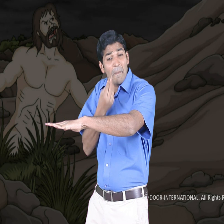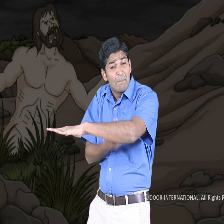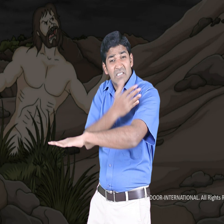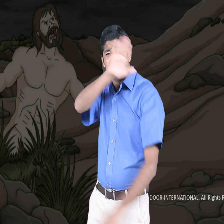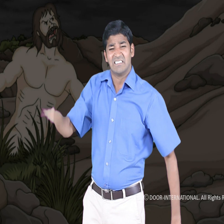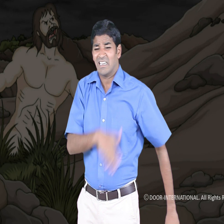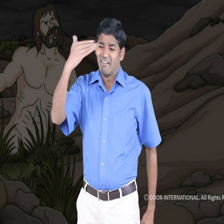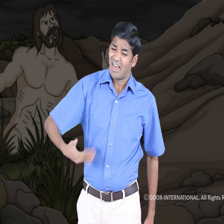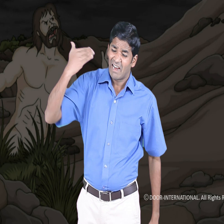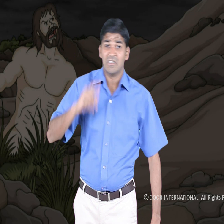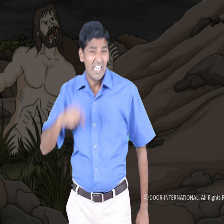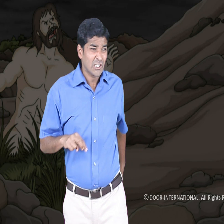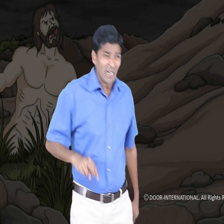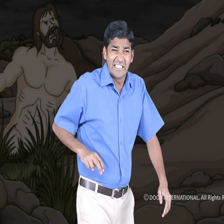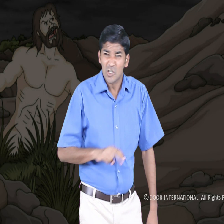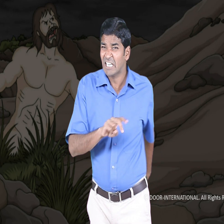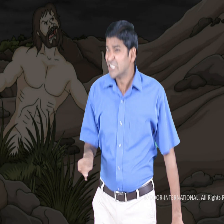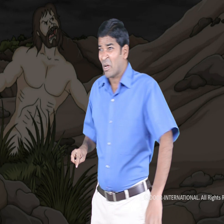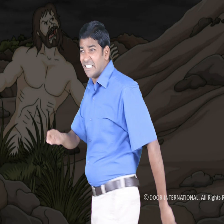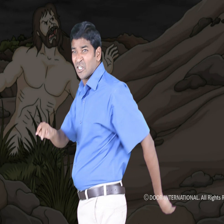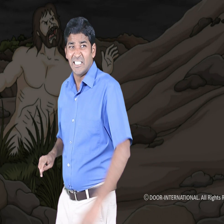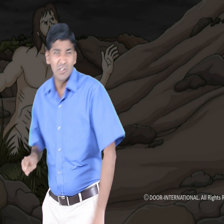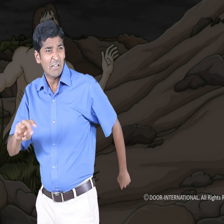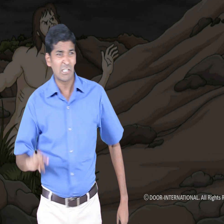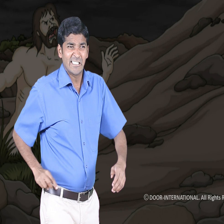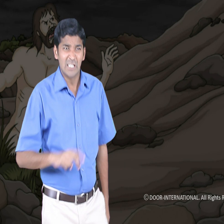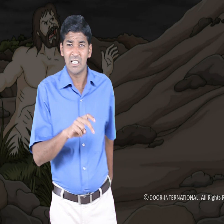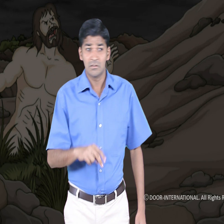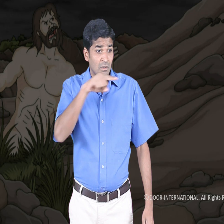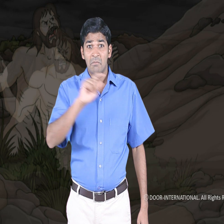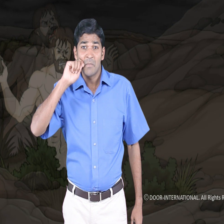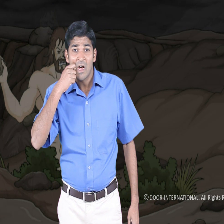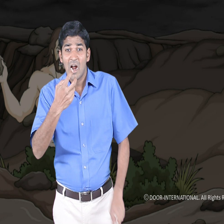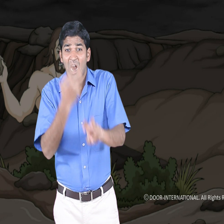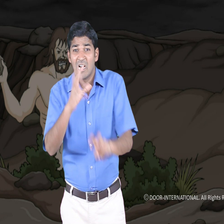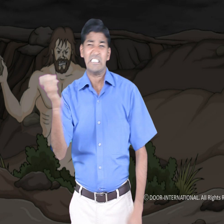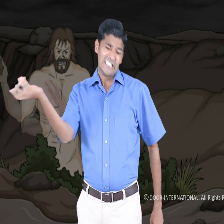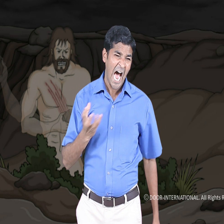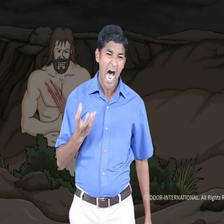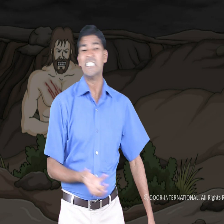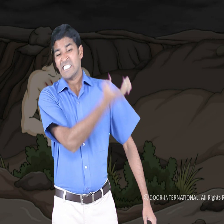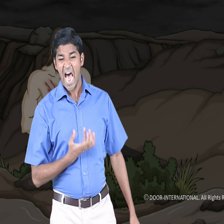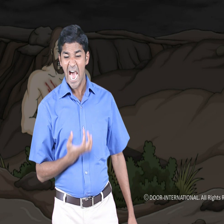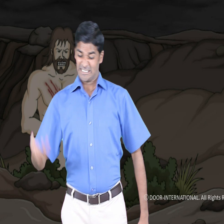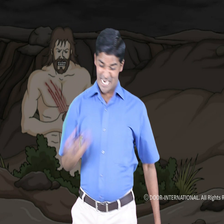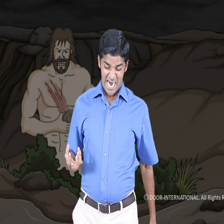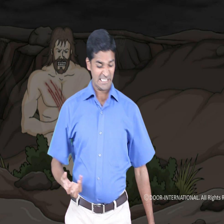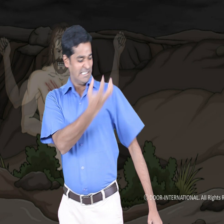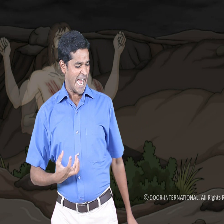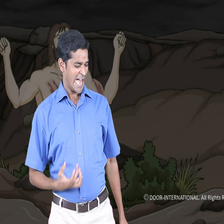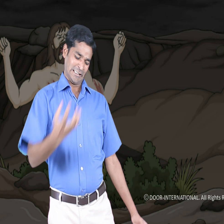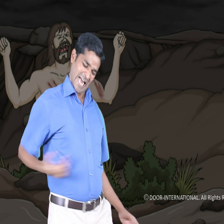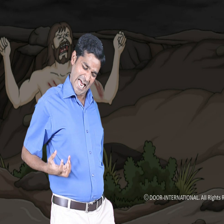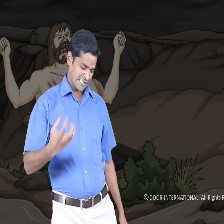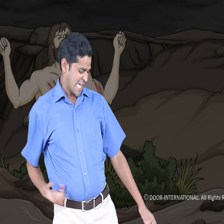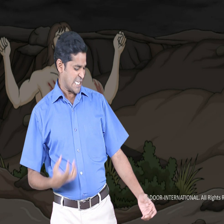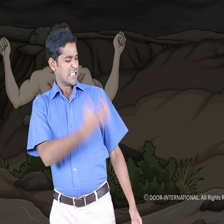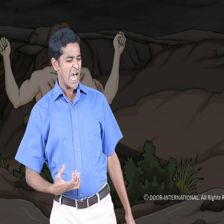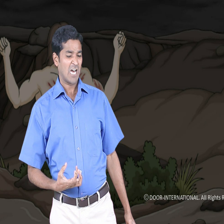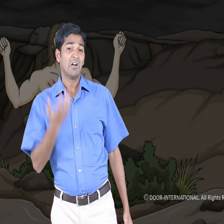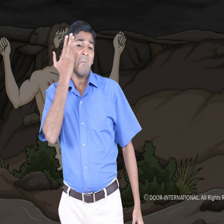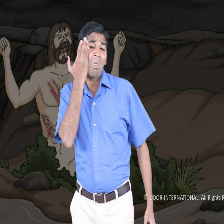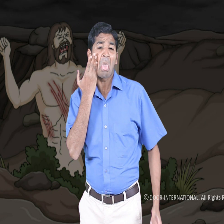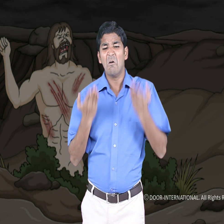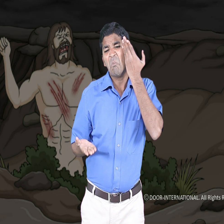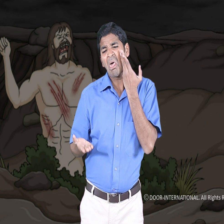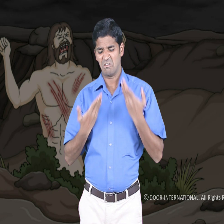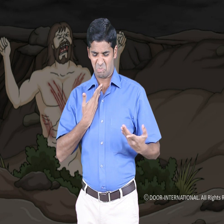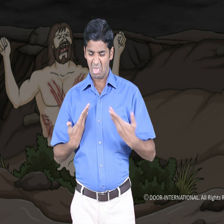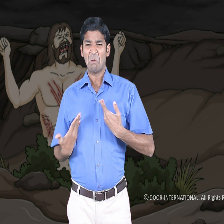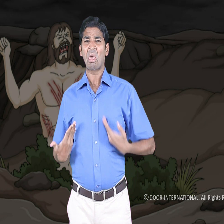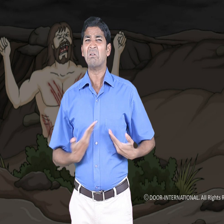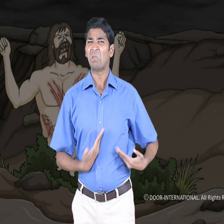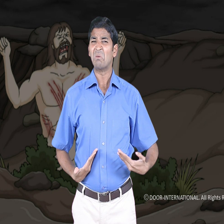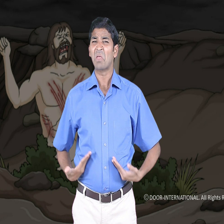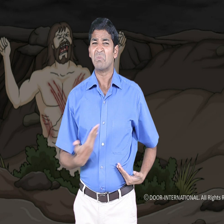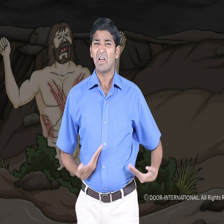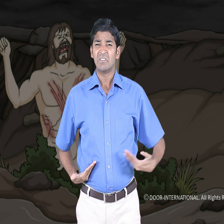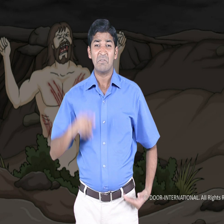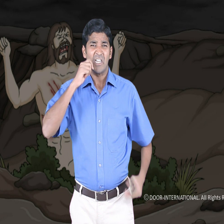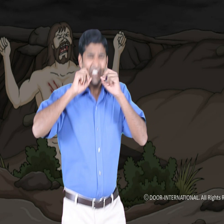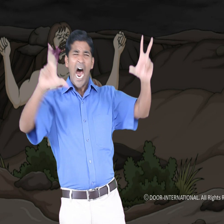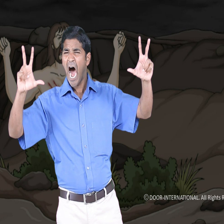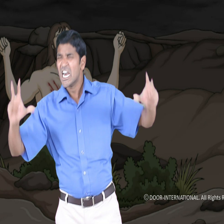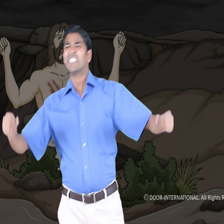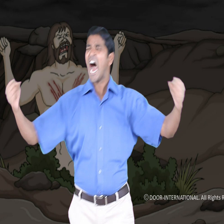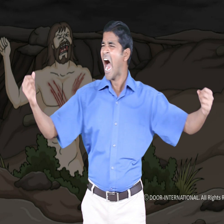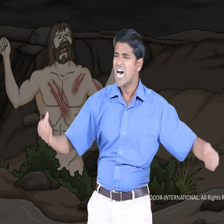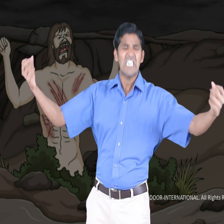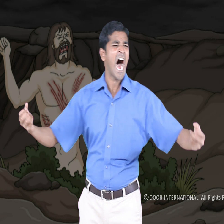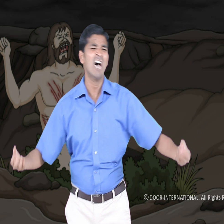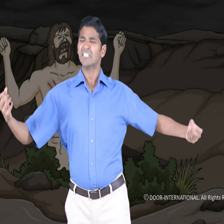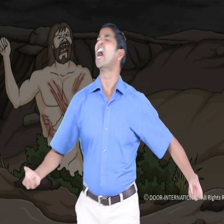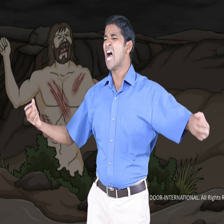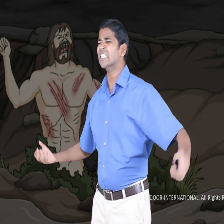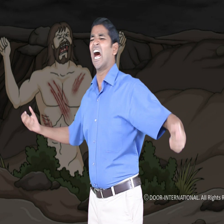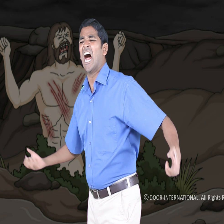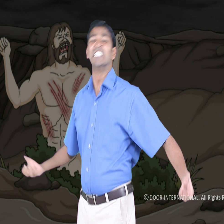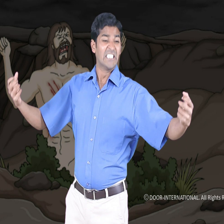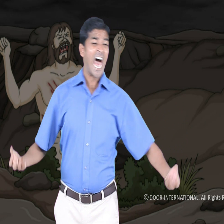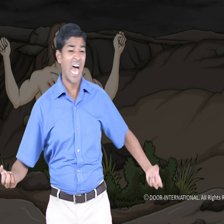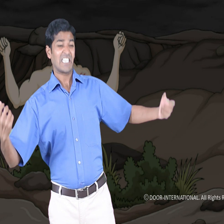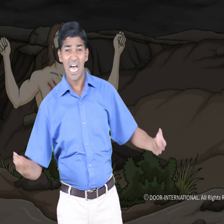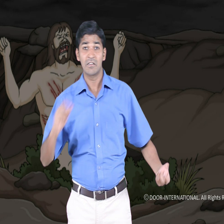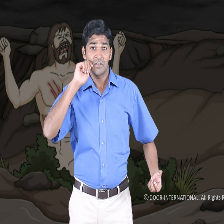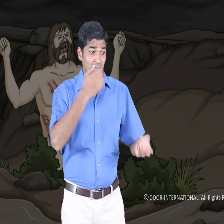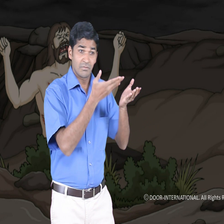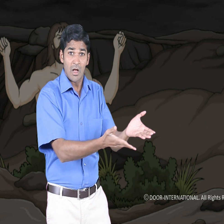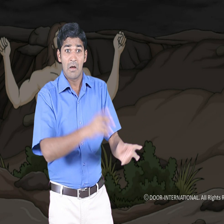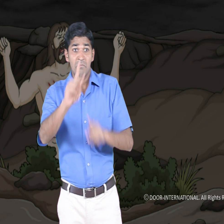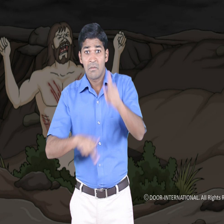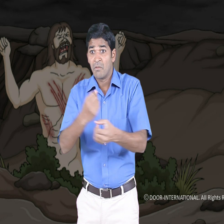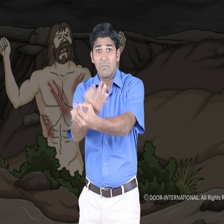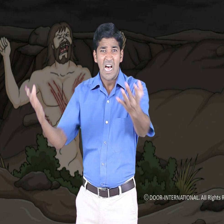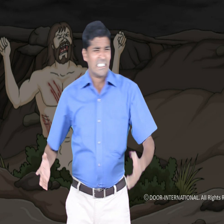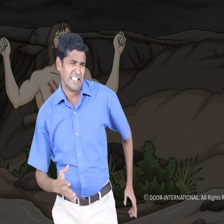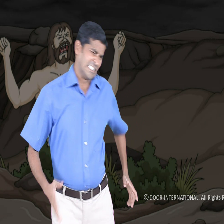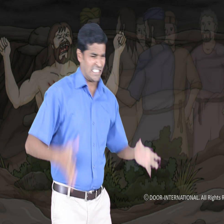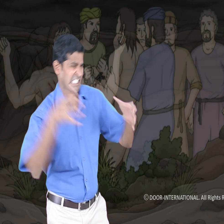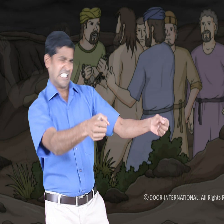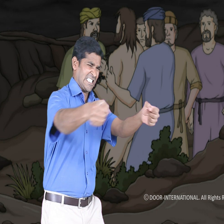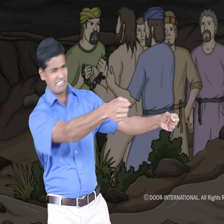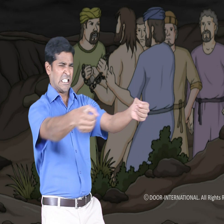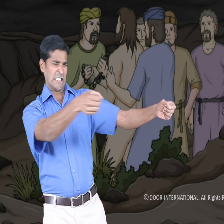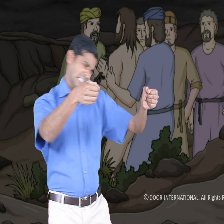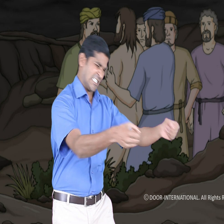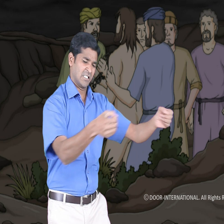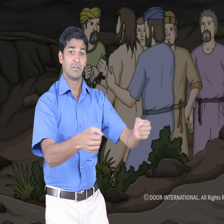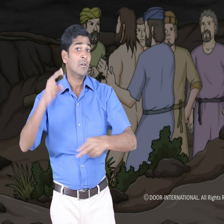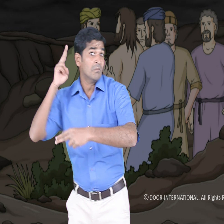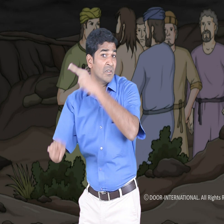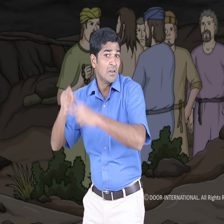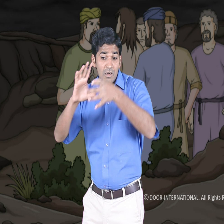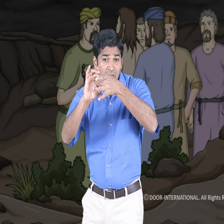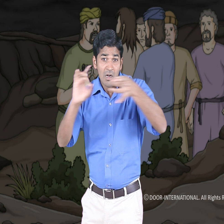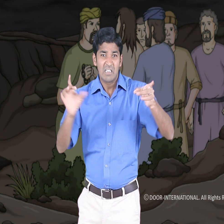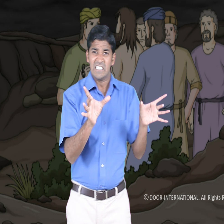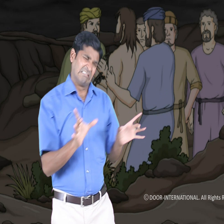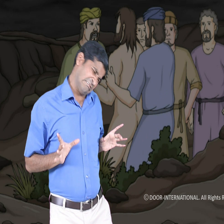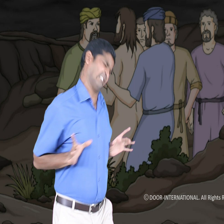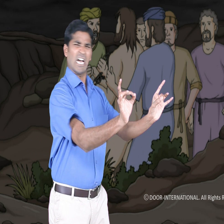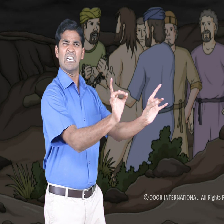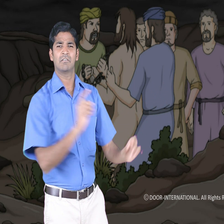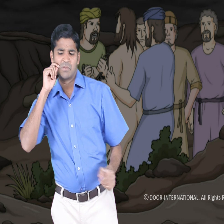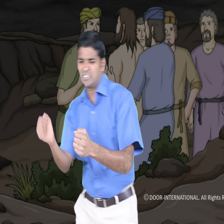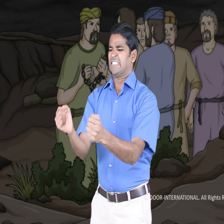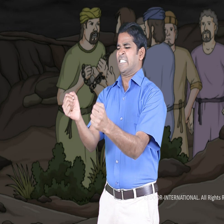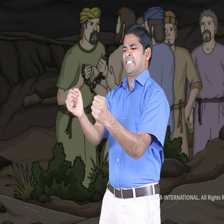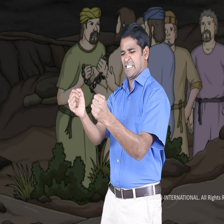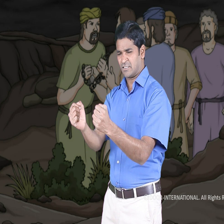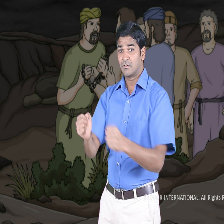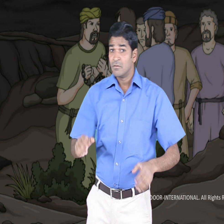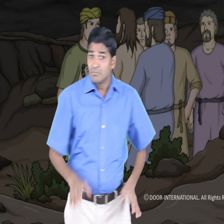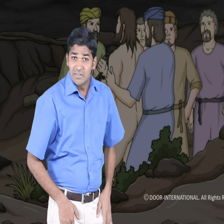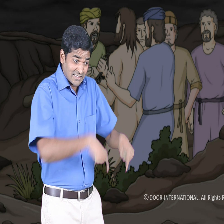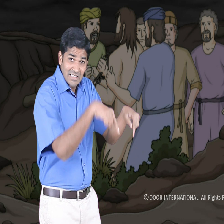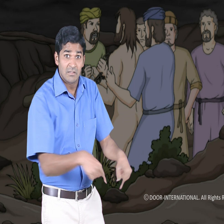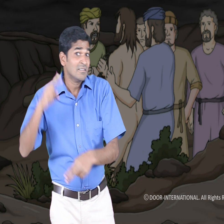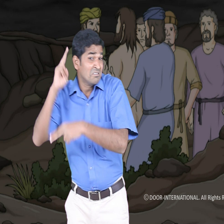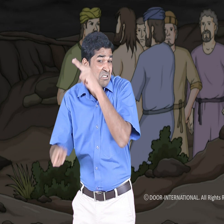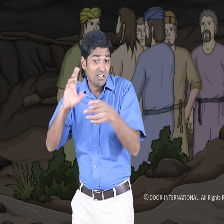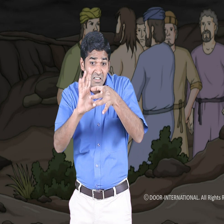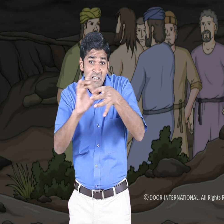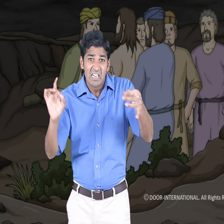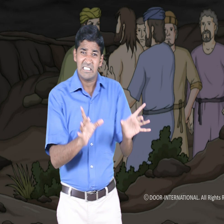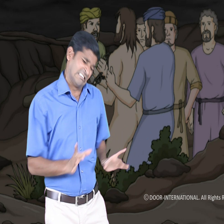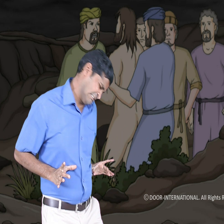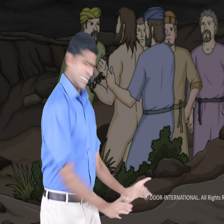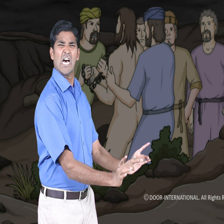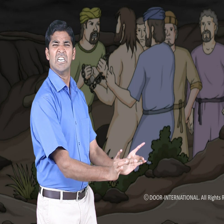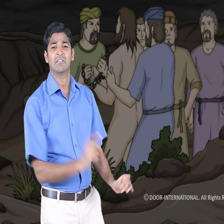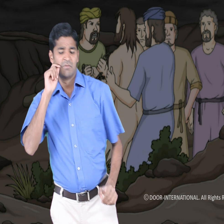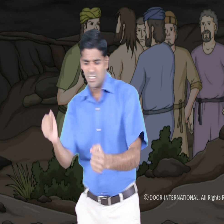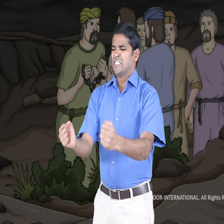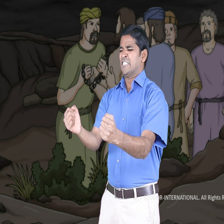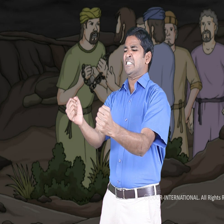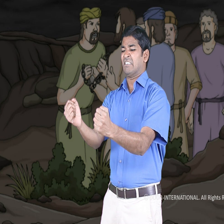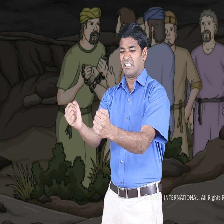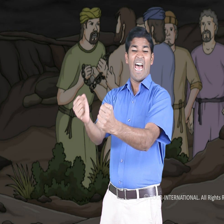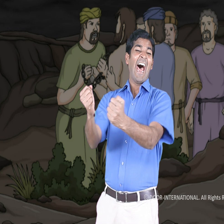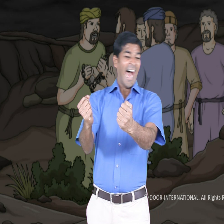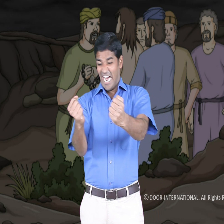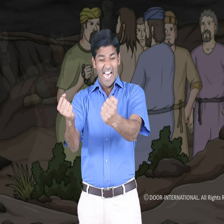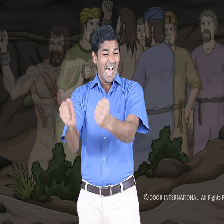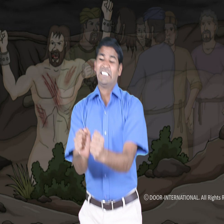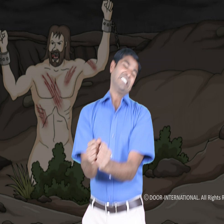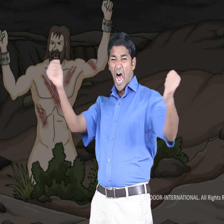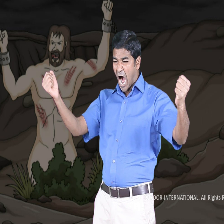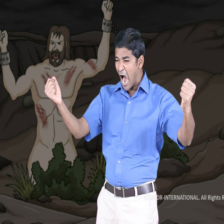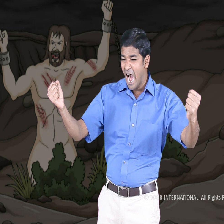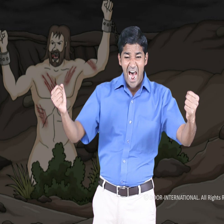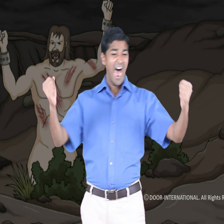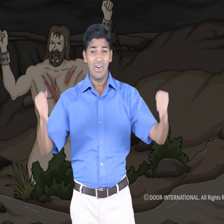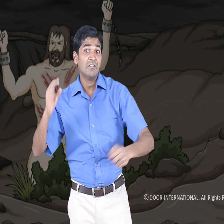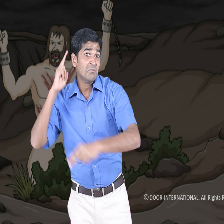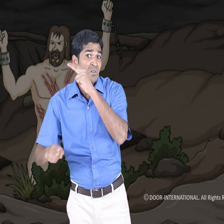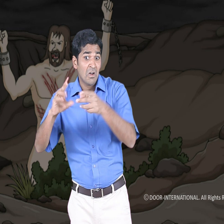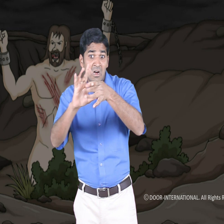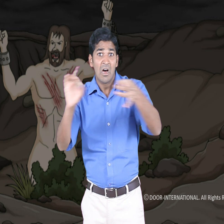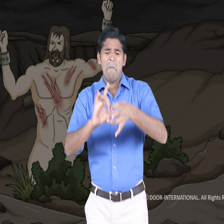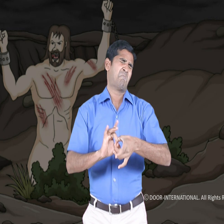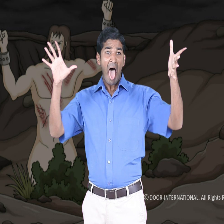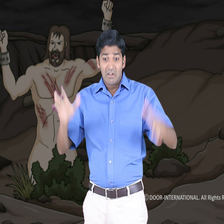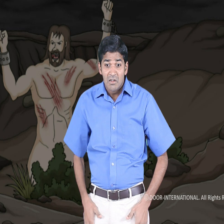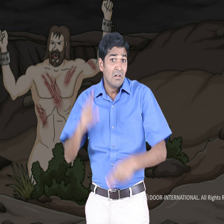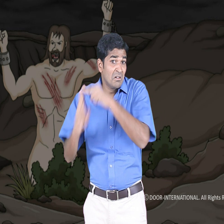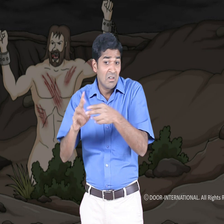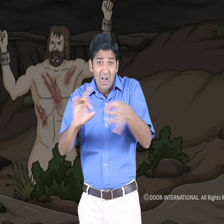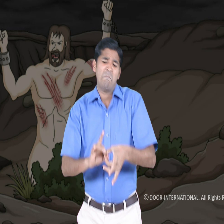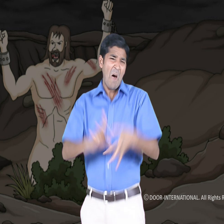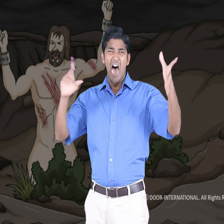Though he was often bound with chains and shackles, he had broken the chains and shattered the shackles. Now there was no one with the strength to subdue him.